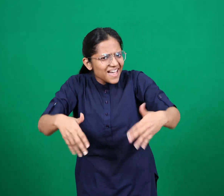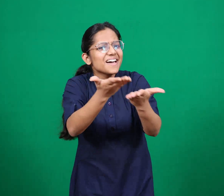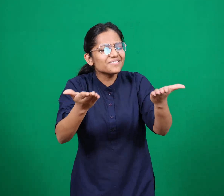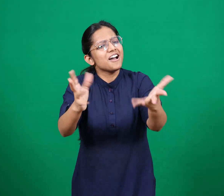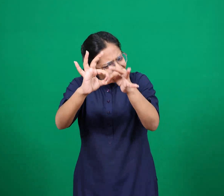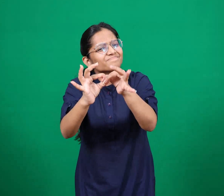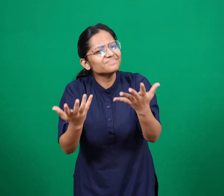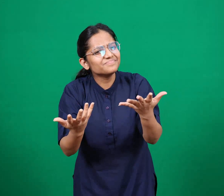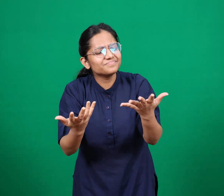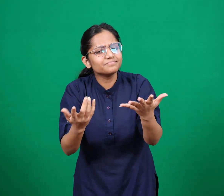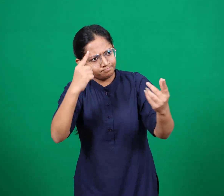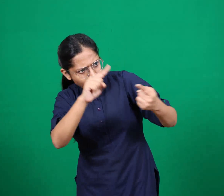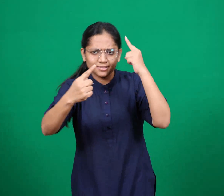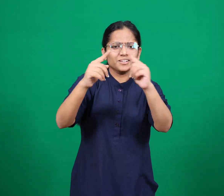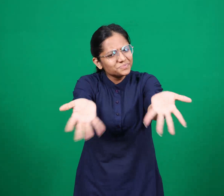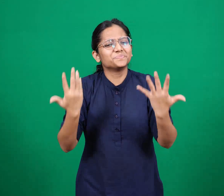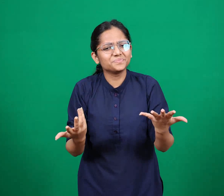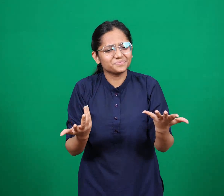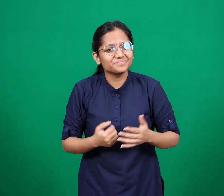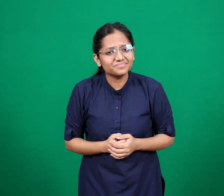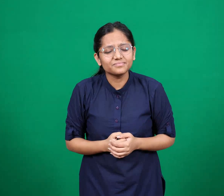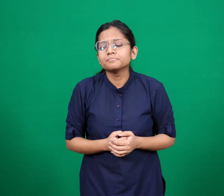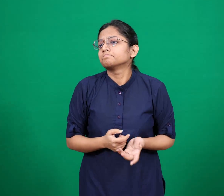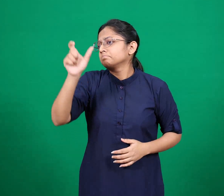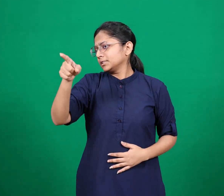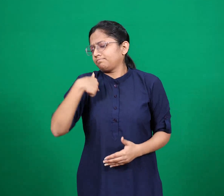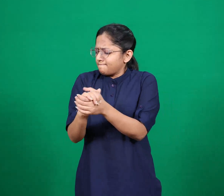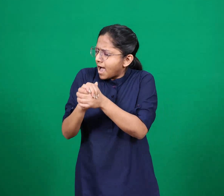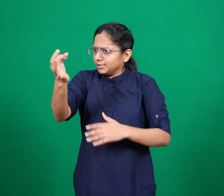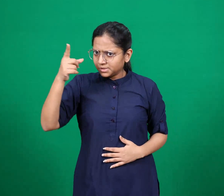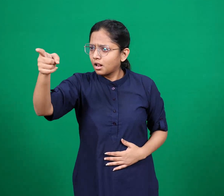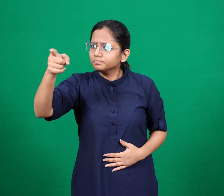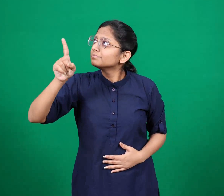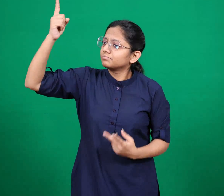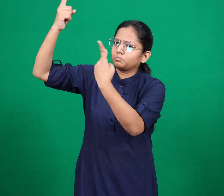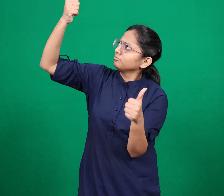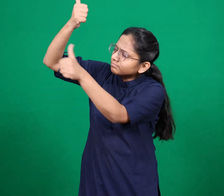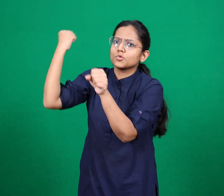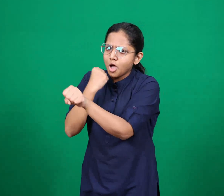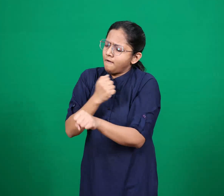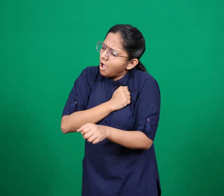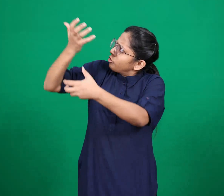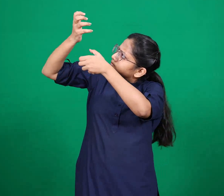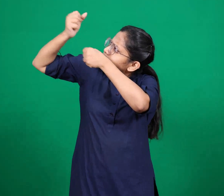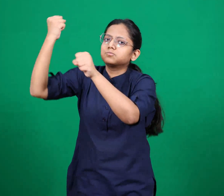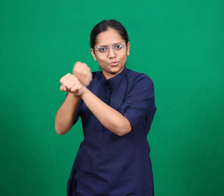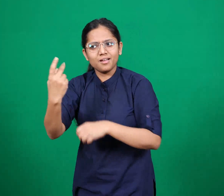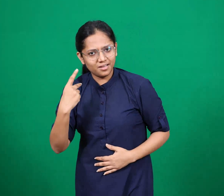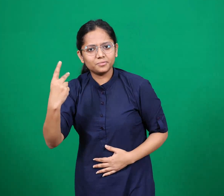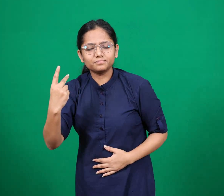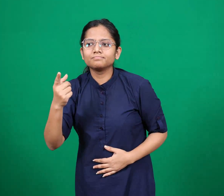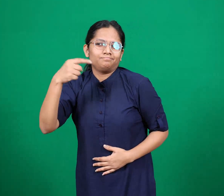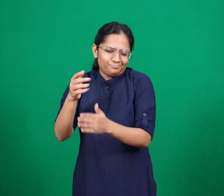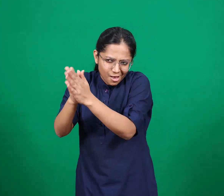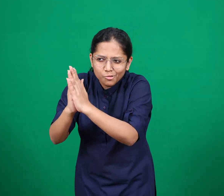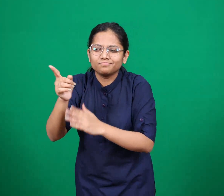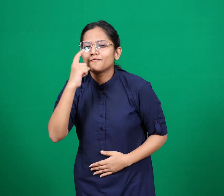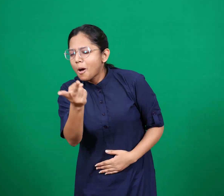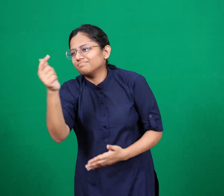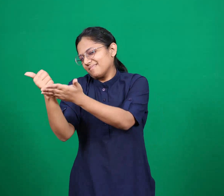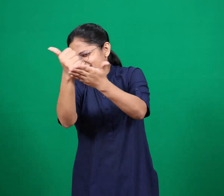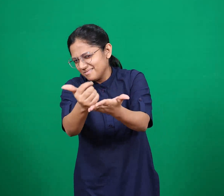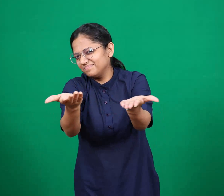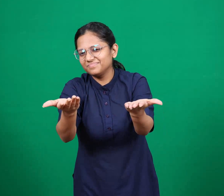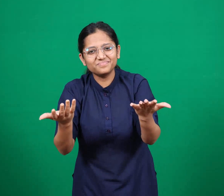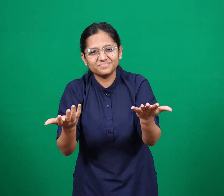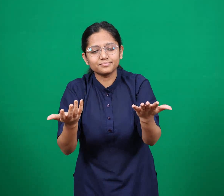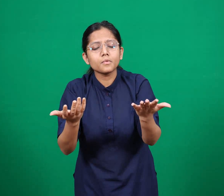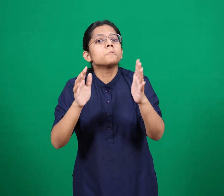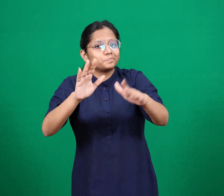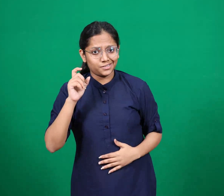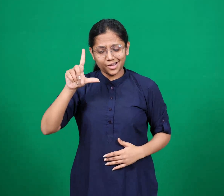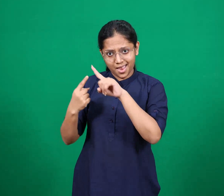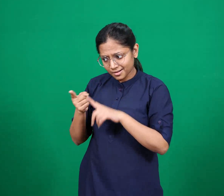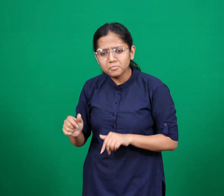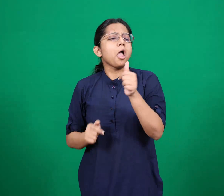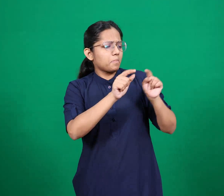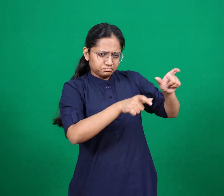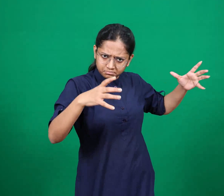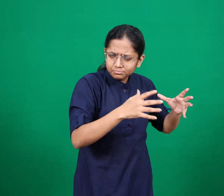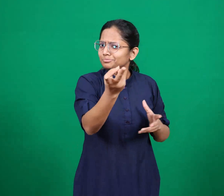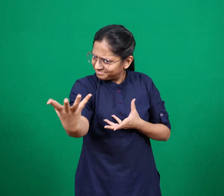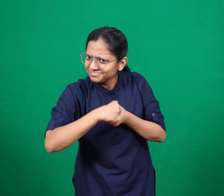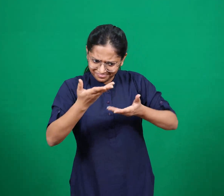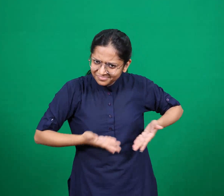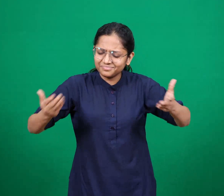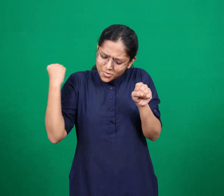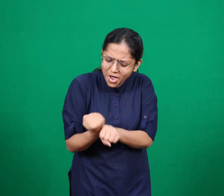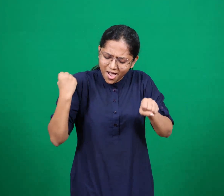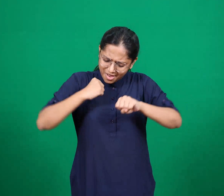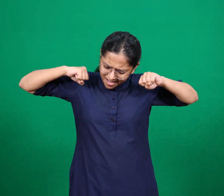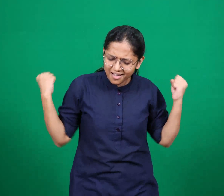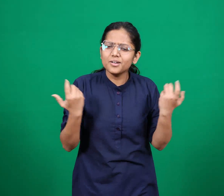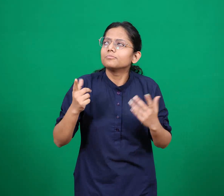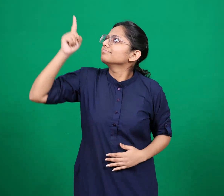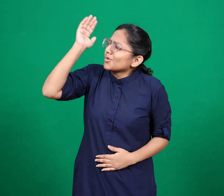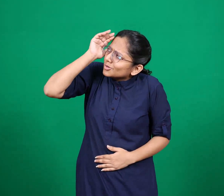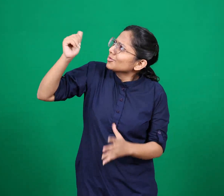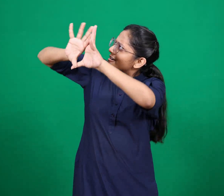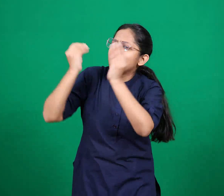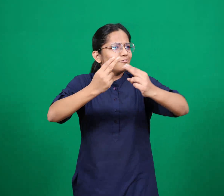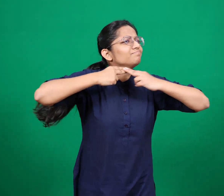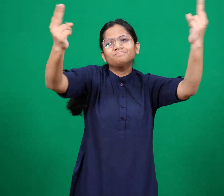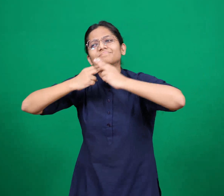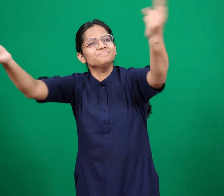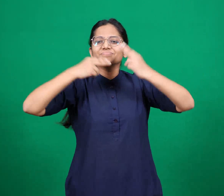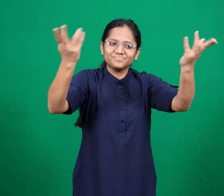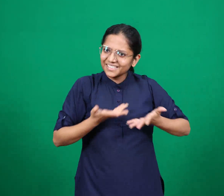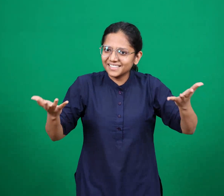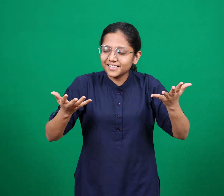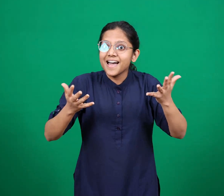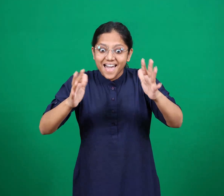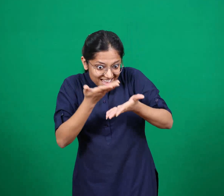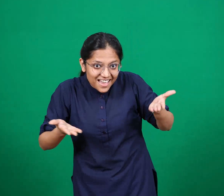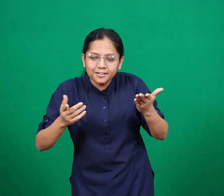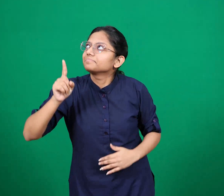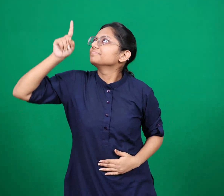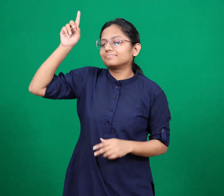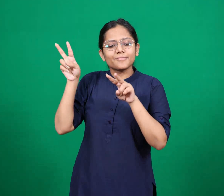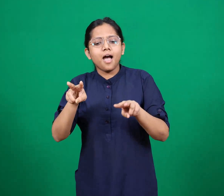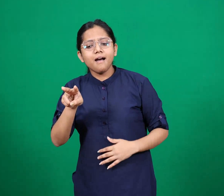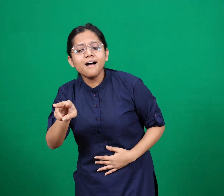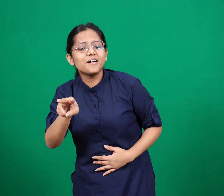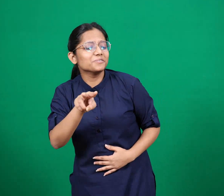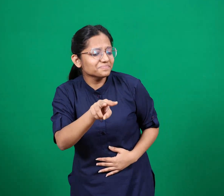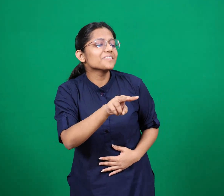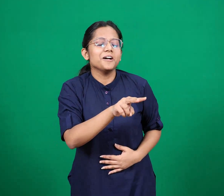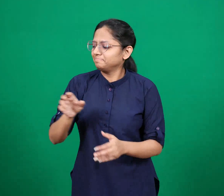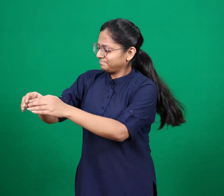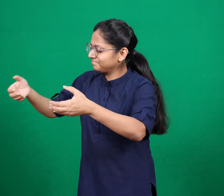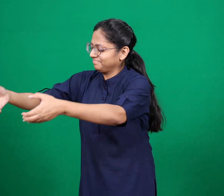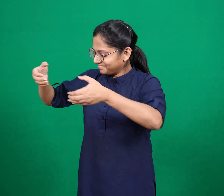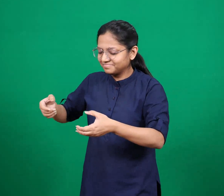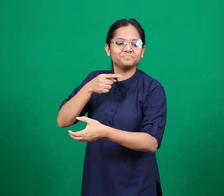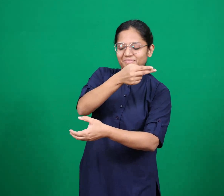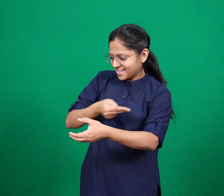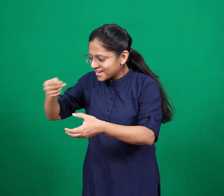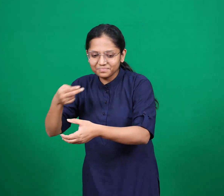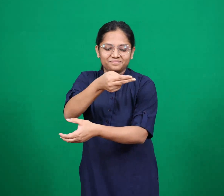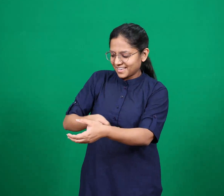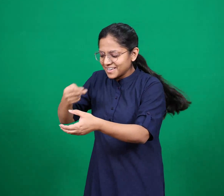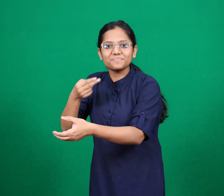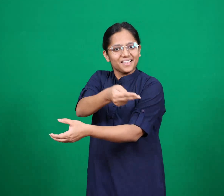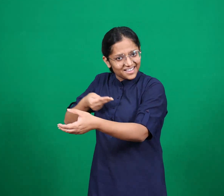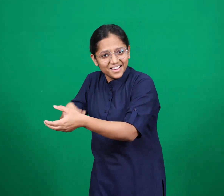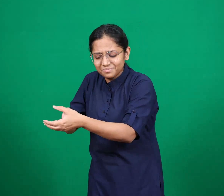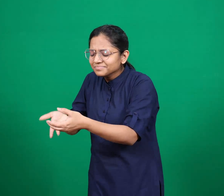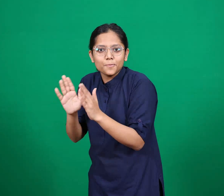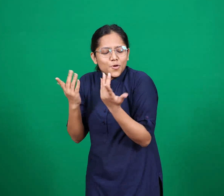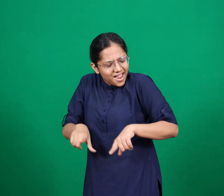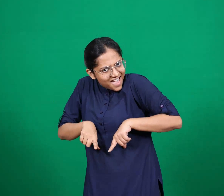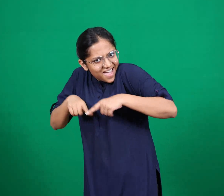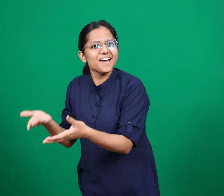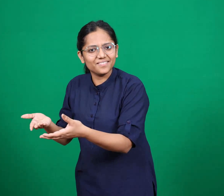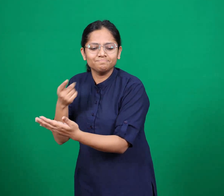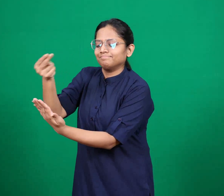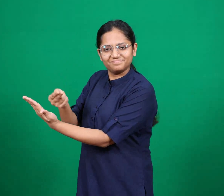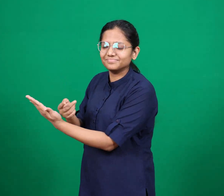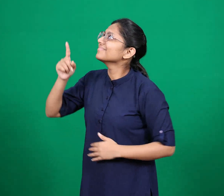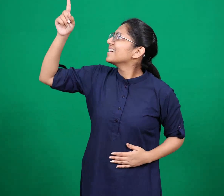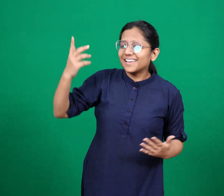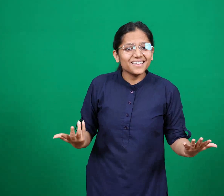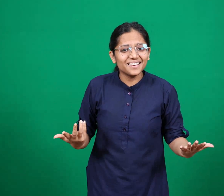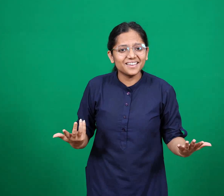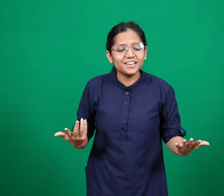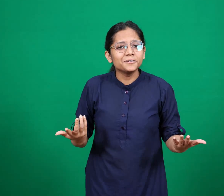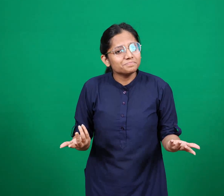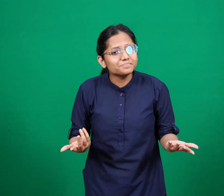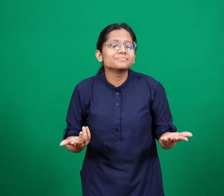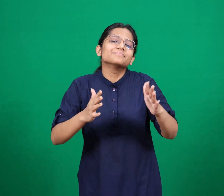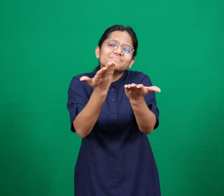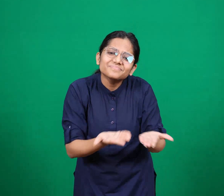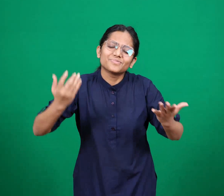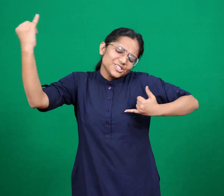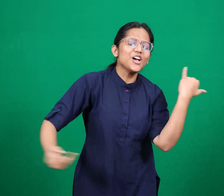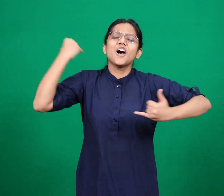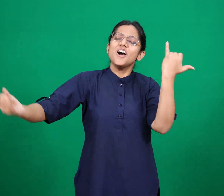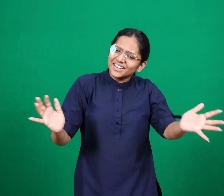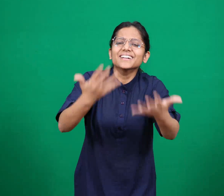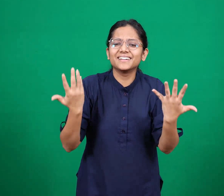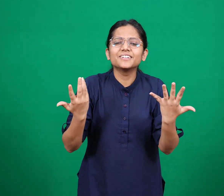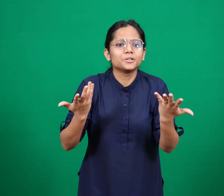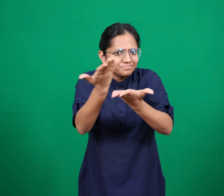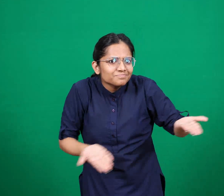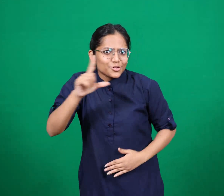Yes, and I ask you, my true yokefellow, to help these women who have labored with me for the gospel, along with Clement and the rest of my fellow workers, whose names are in the Book of Life.